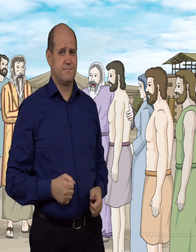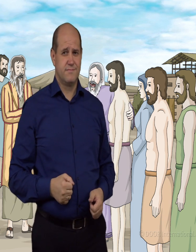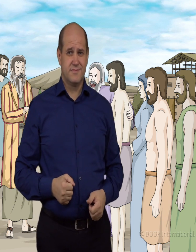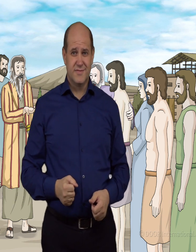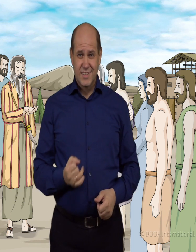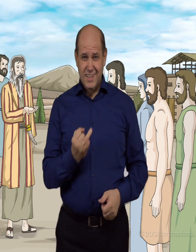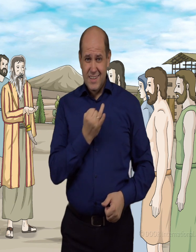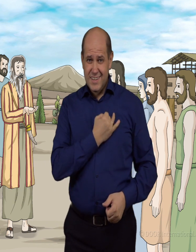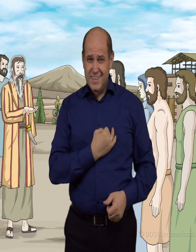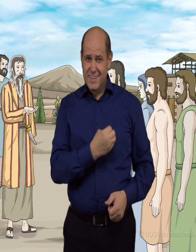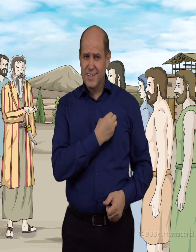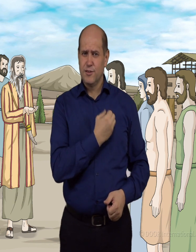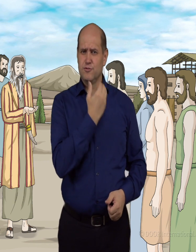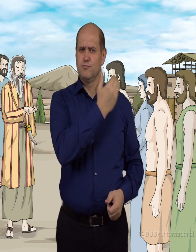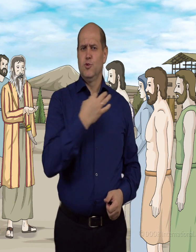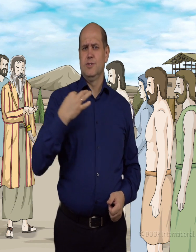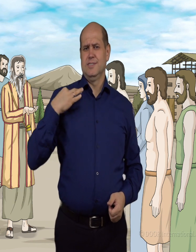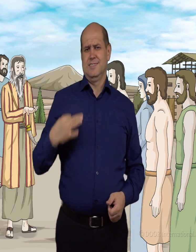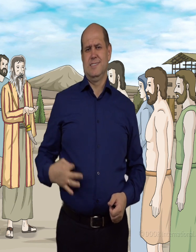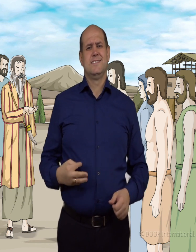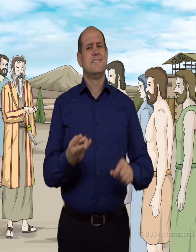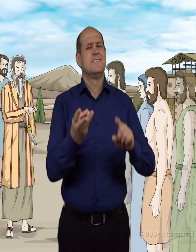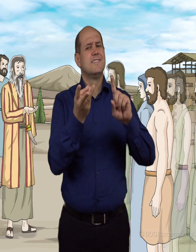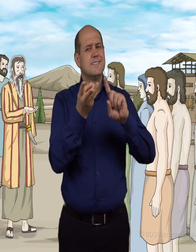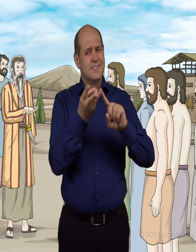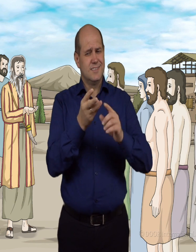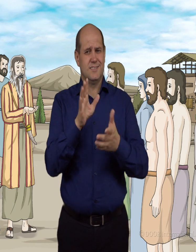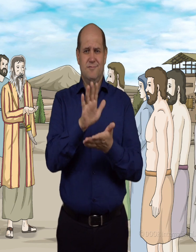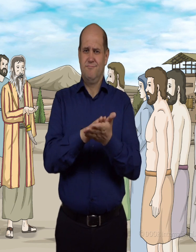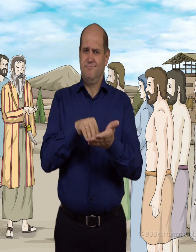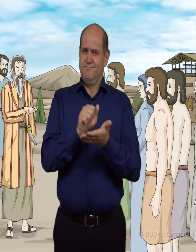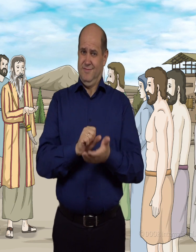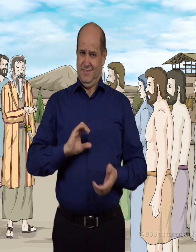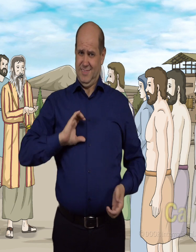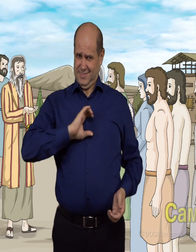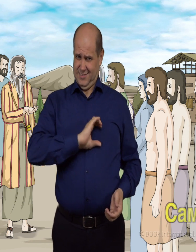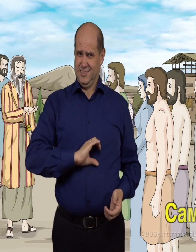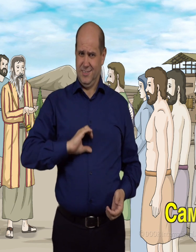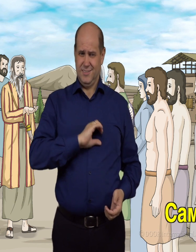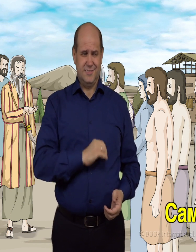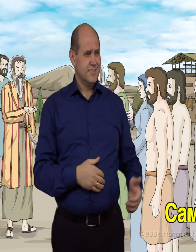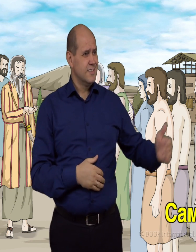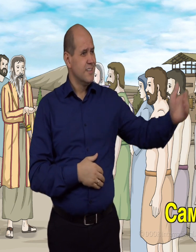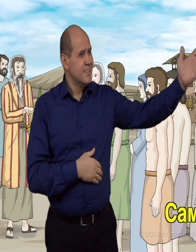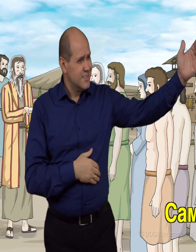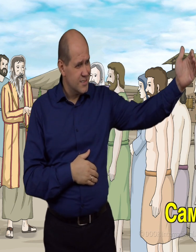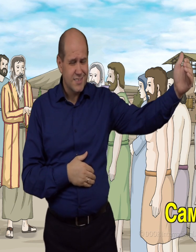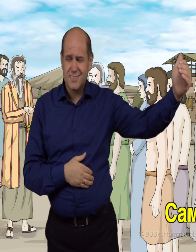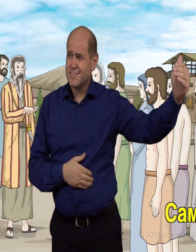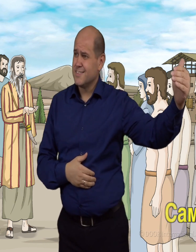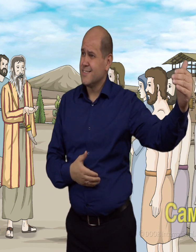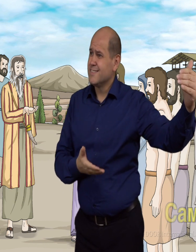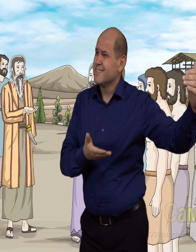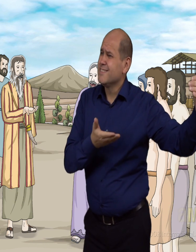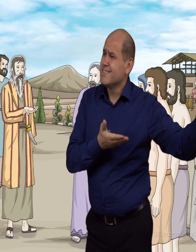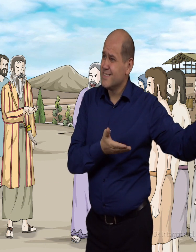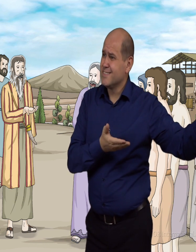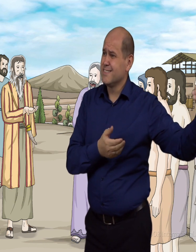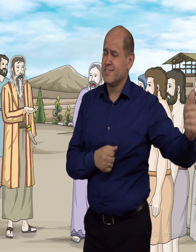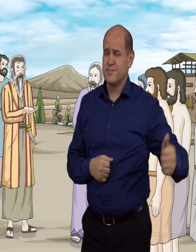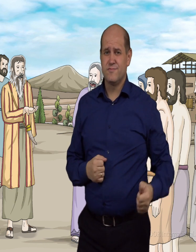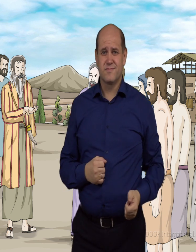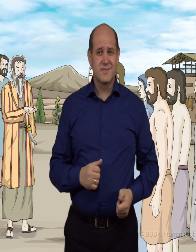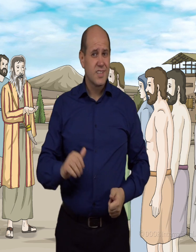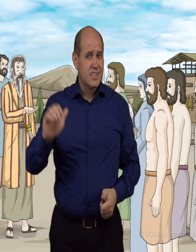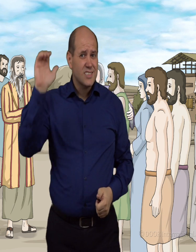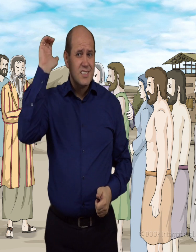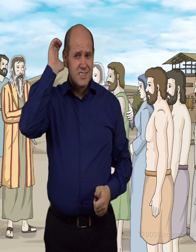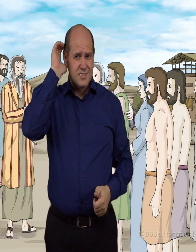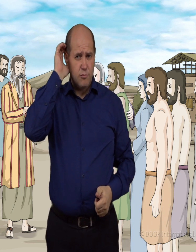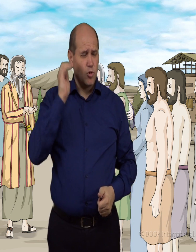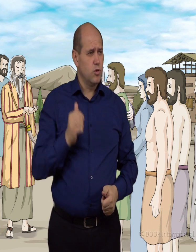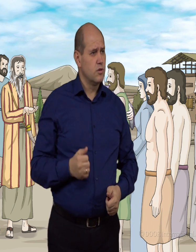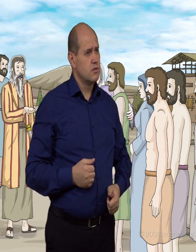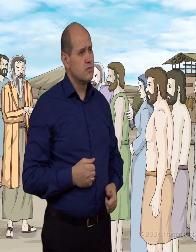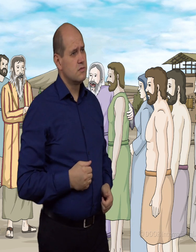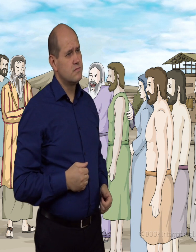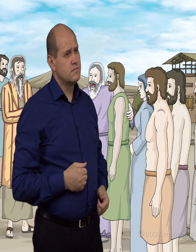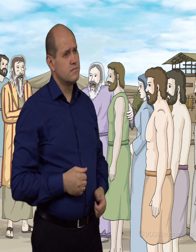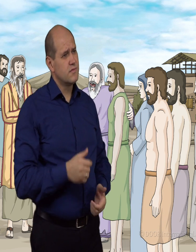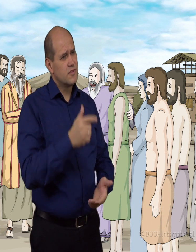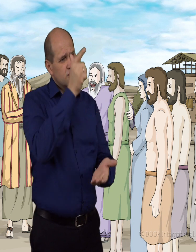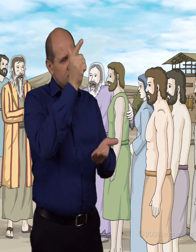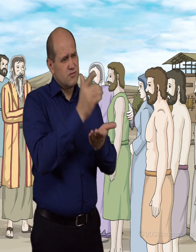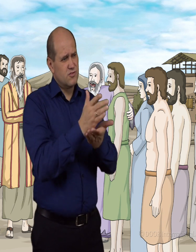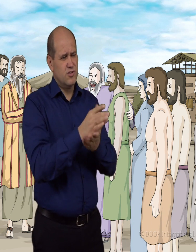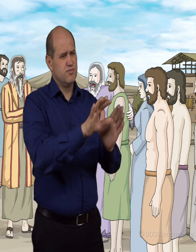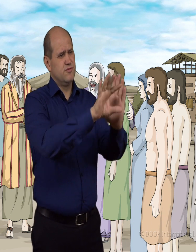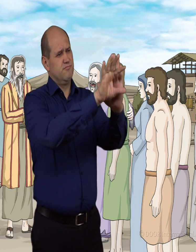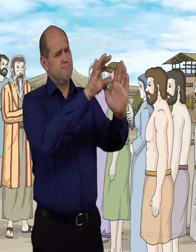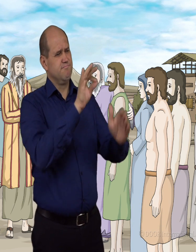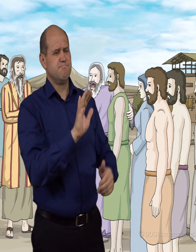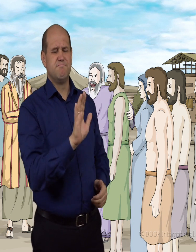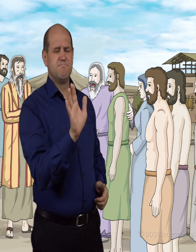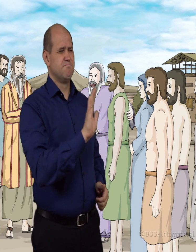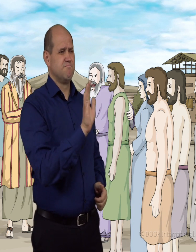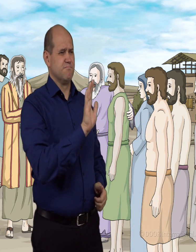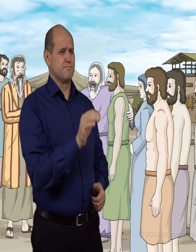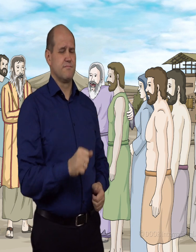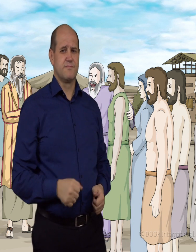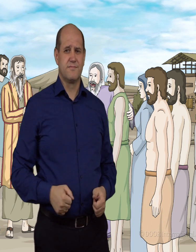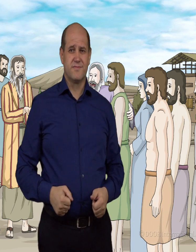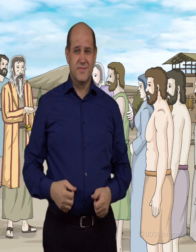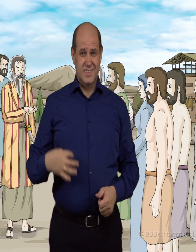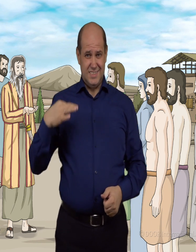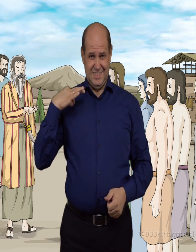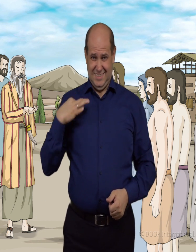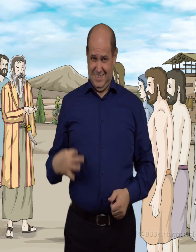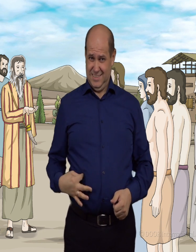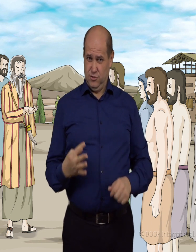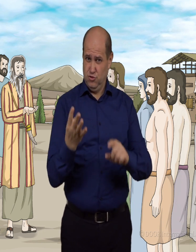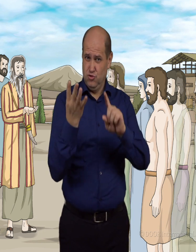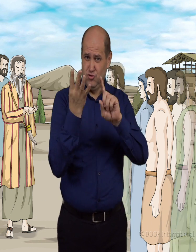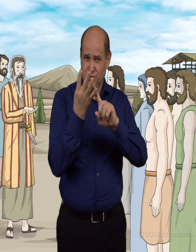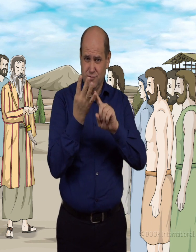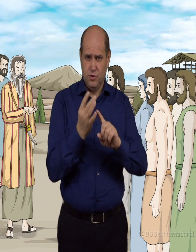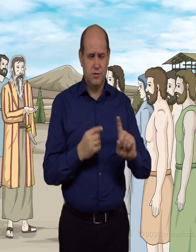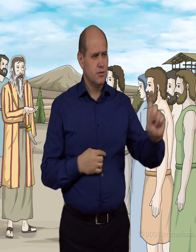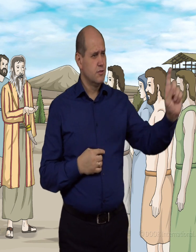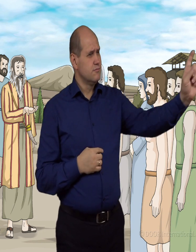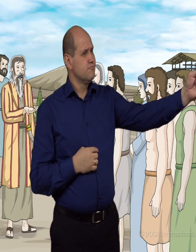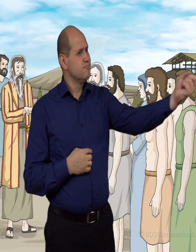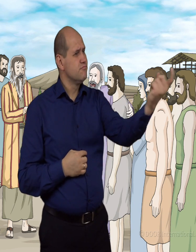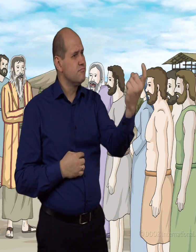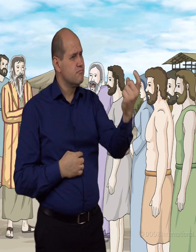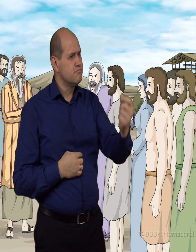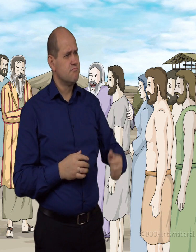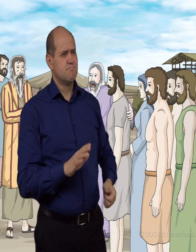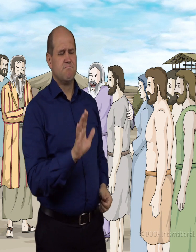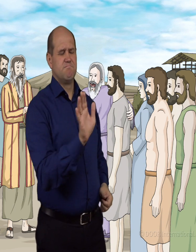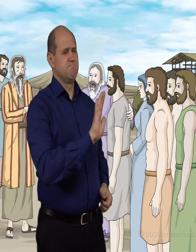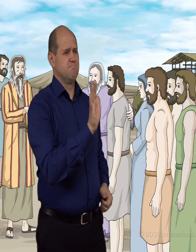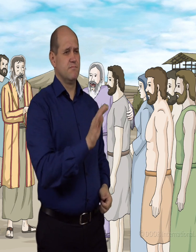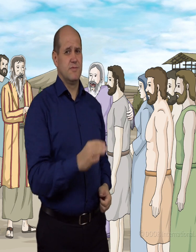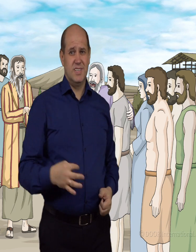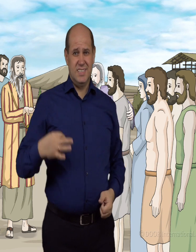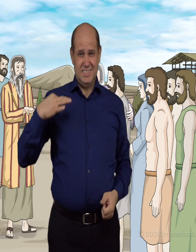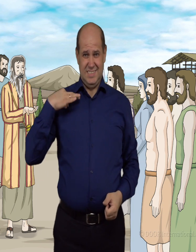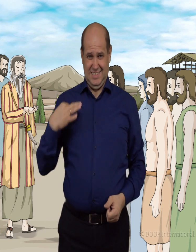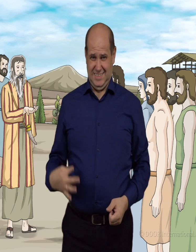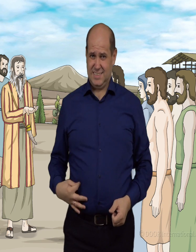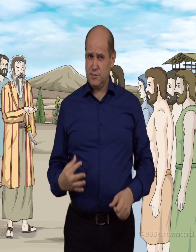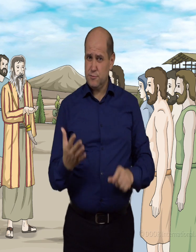Next Jesse presented Shammah, but Samuel said, “The LORD has not chosen this one either.”